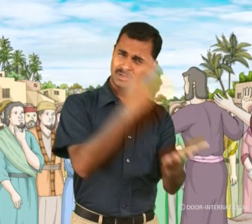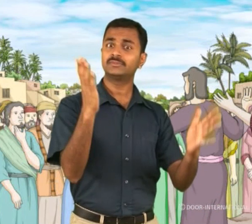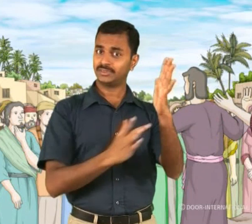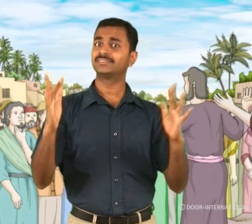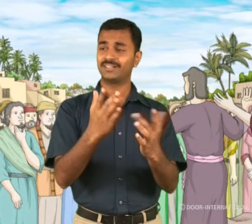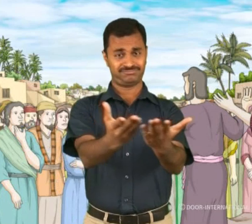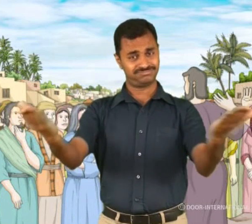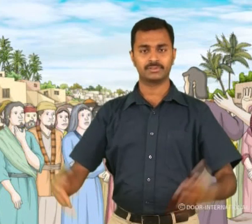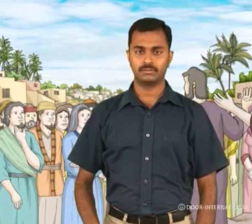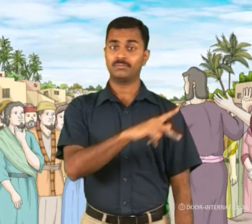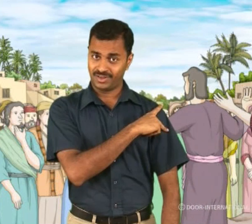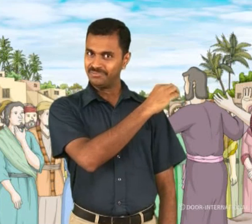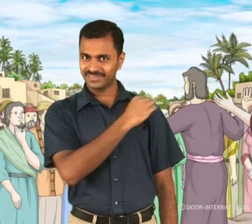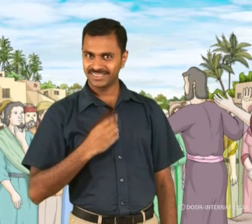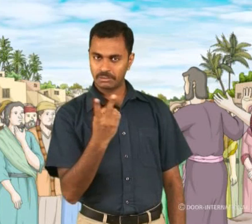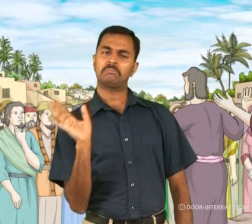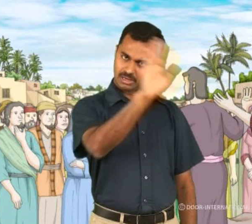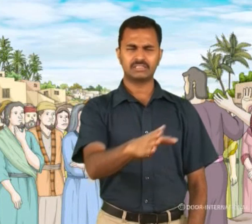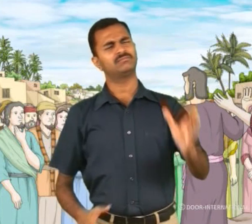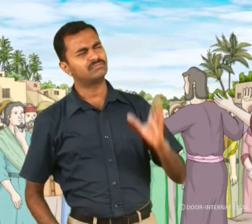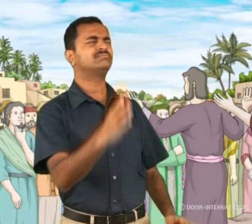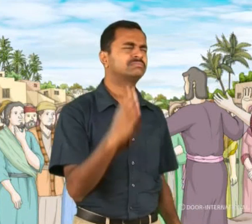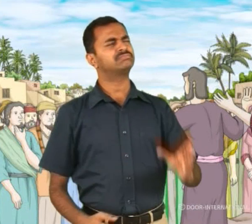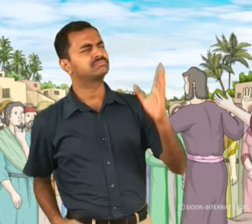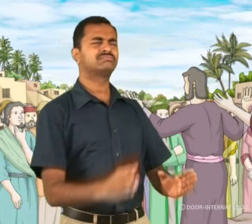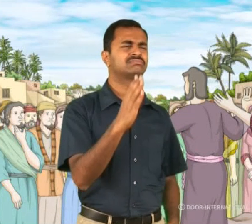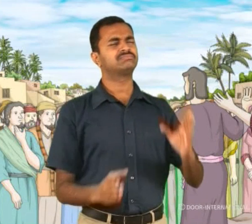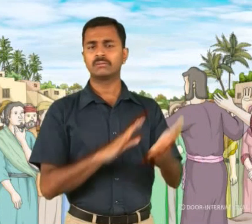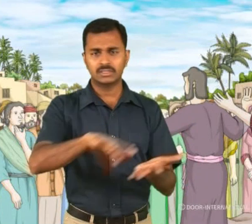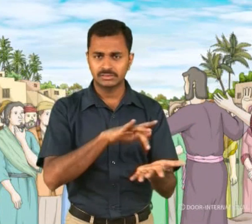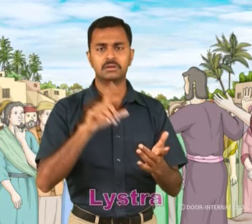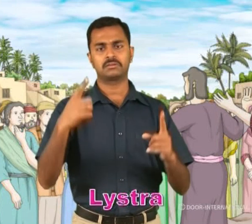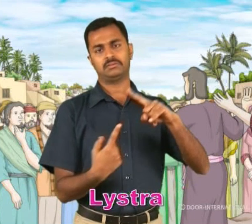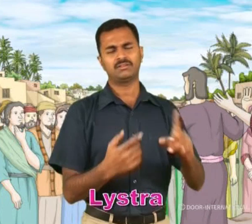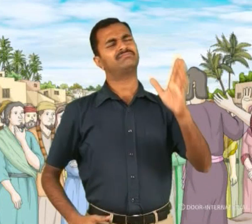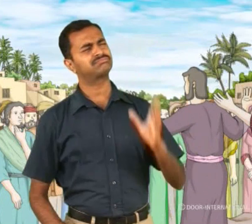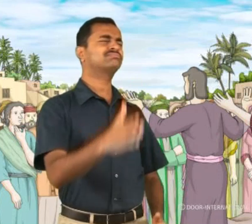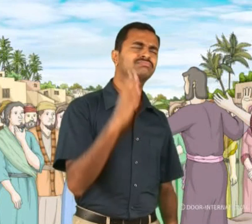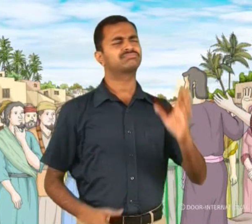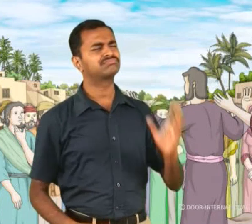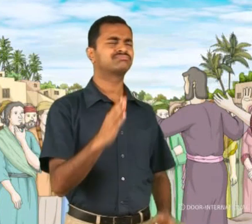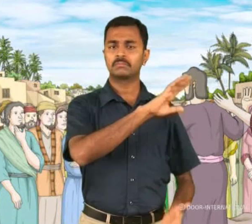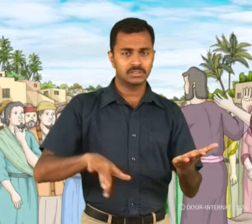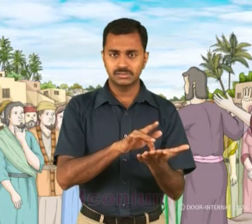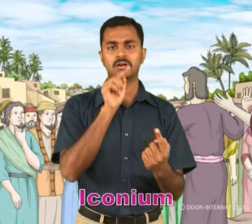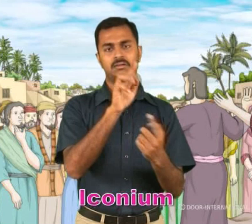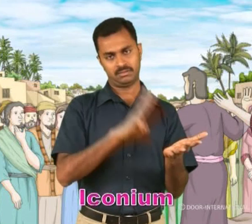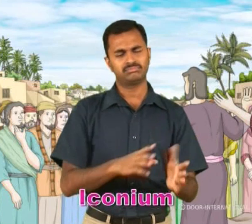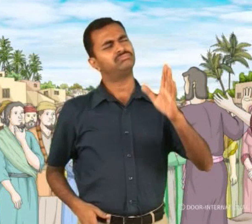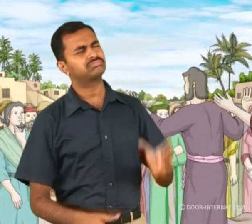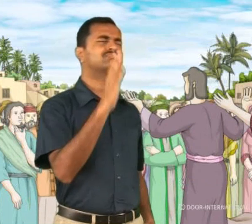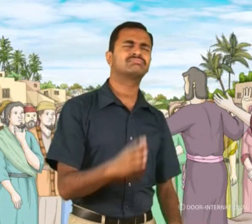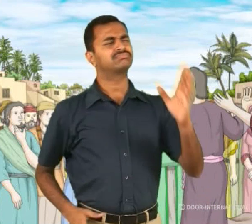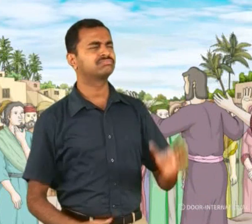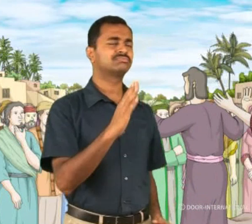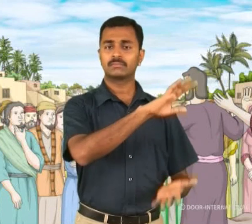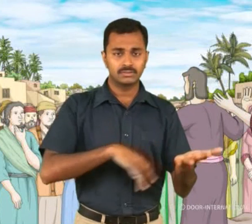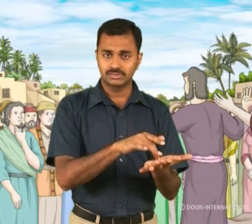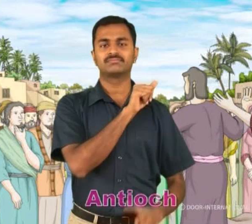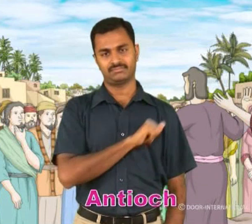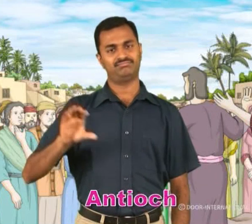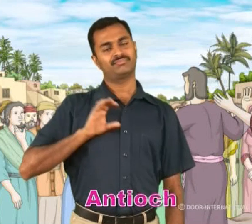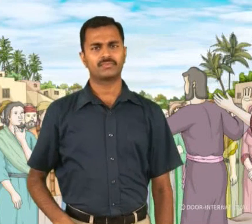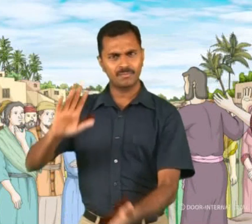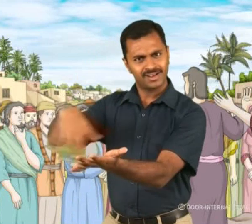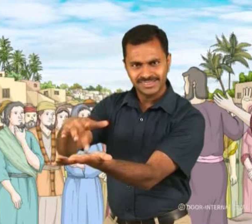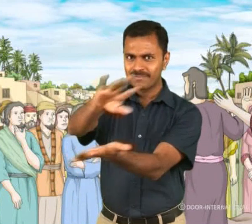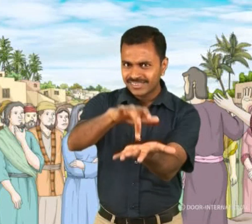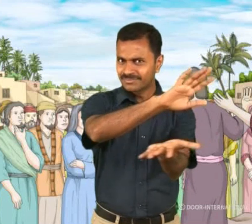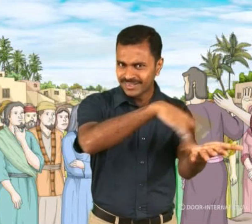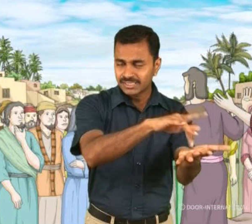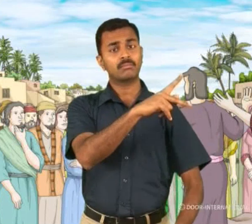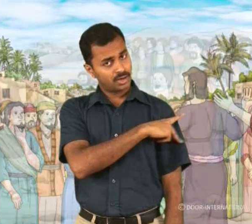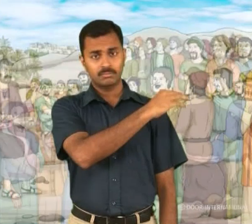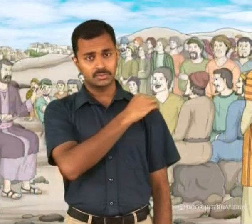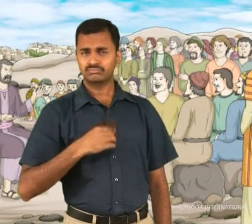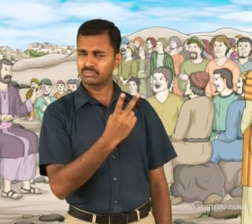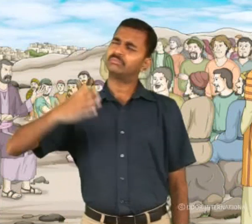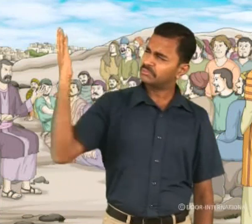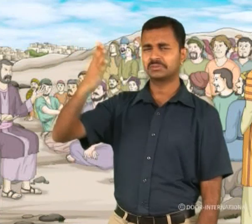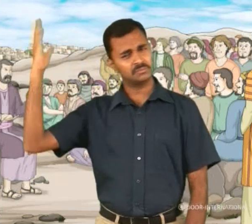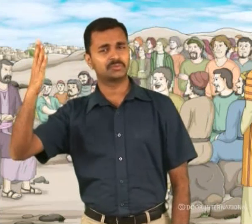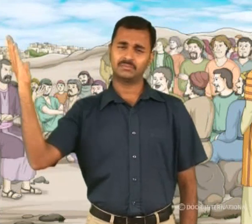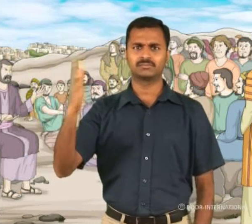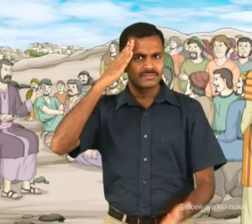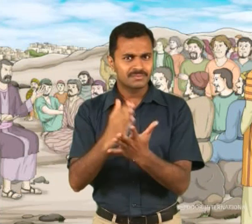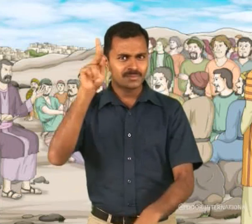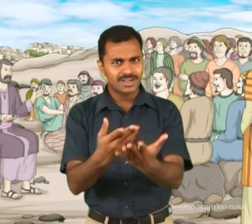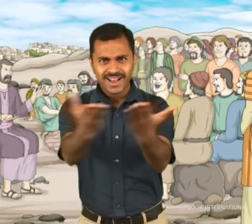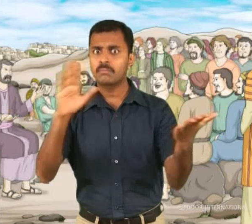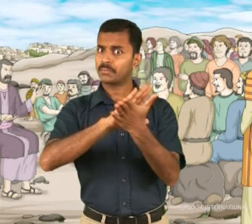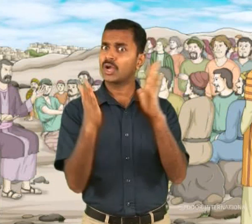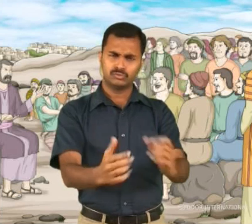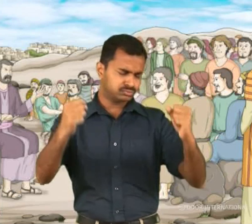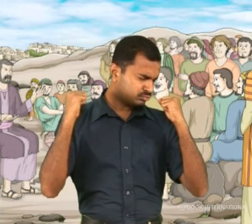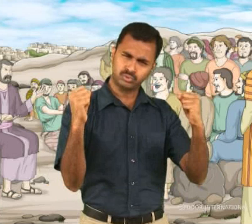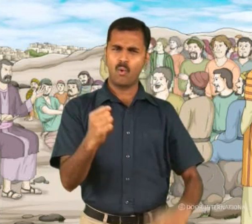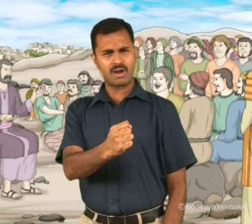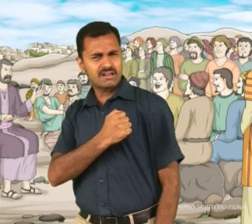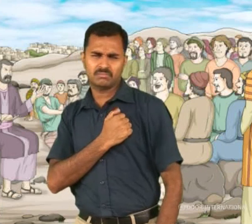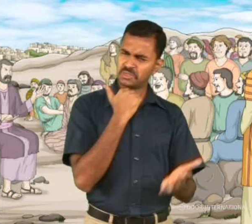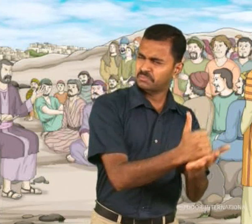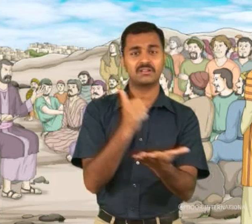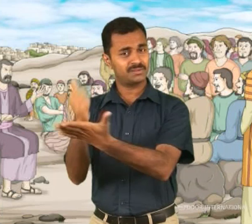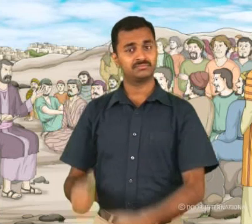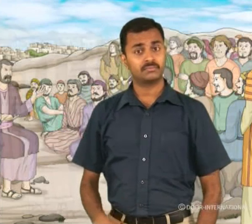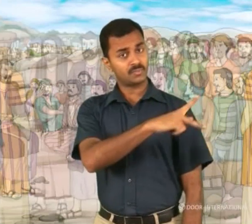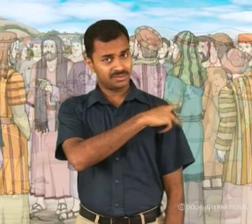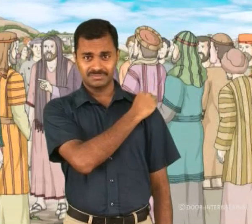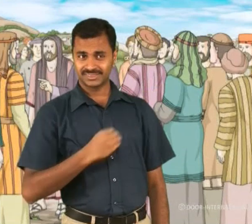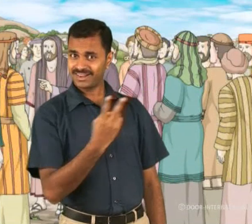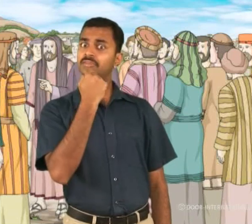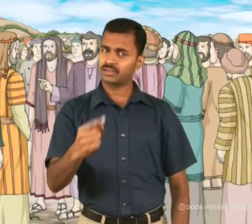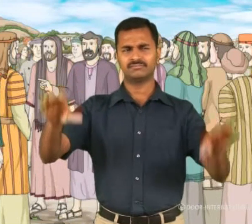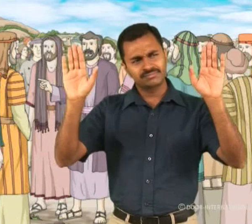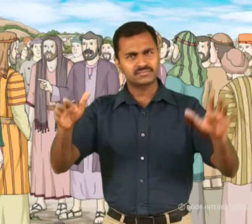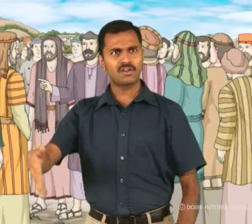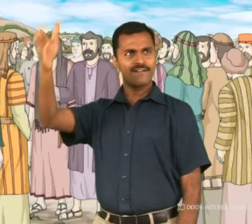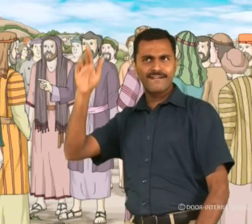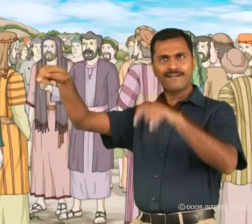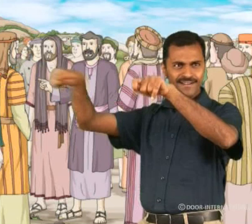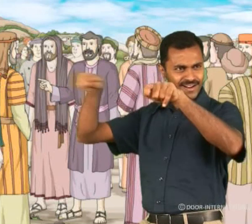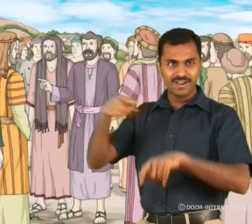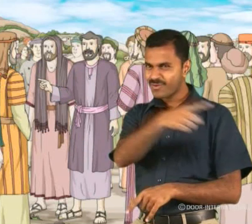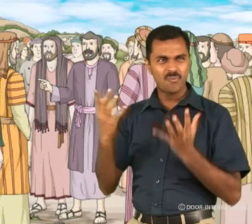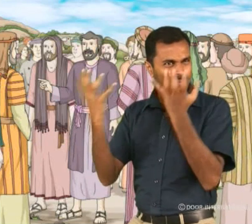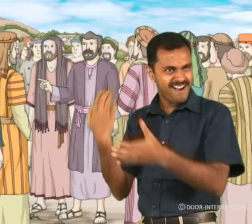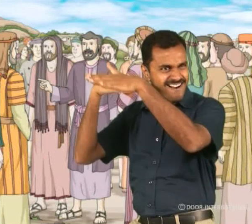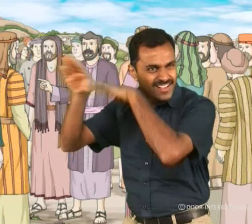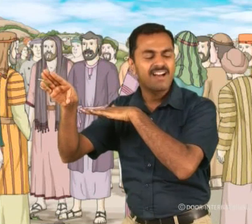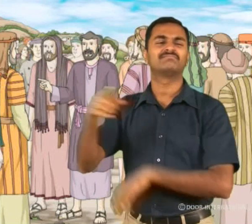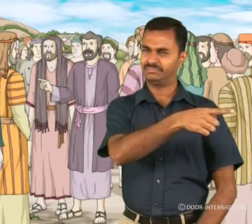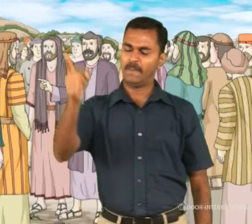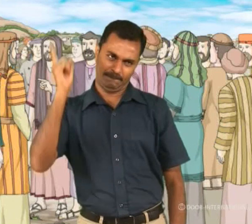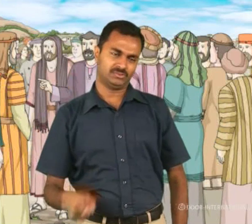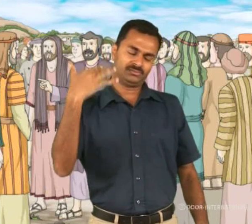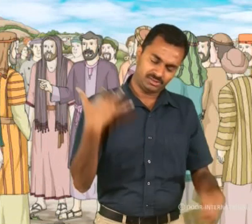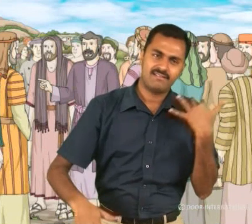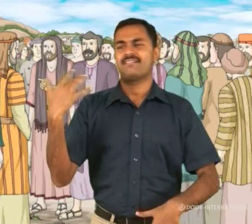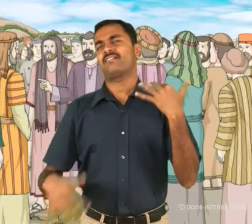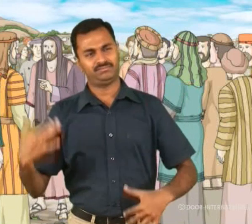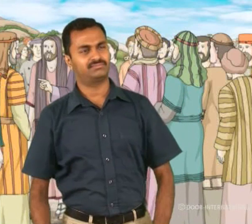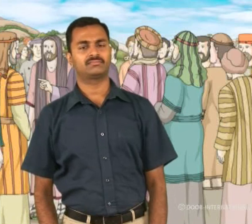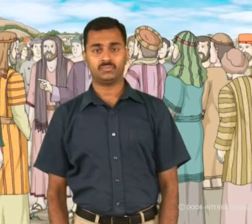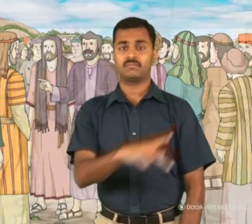Then they returned to Lystra, Iconium, and Antioch, strengthening the souls of the disciples and encouraging them to continue in the faith.